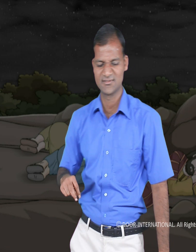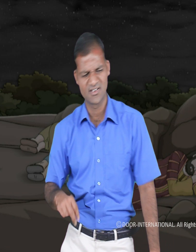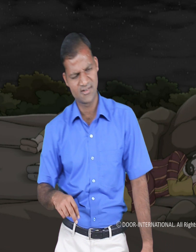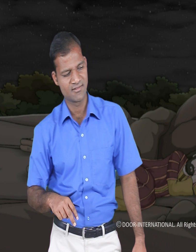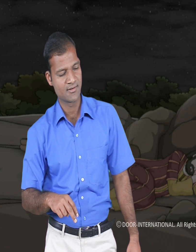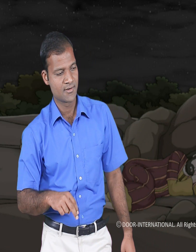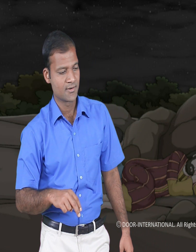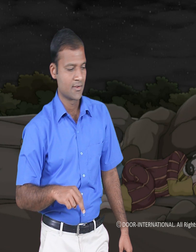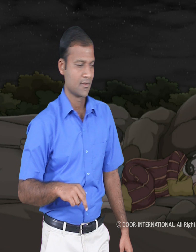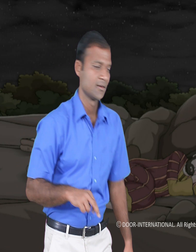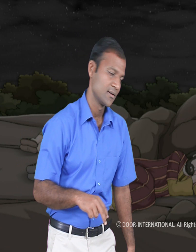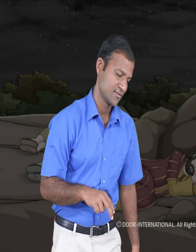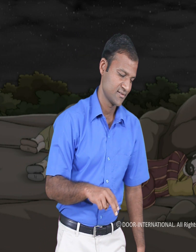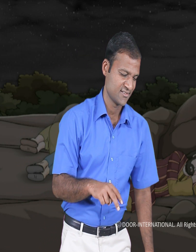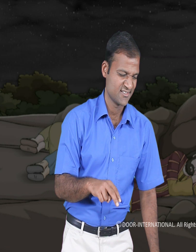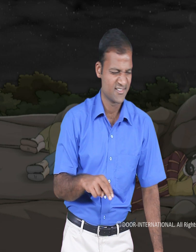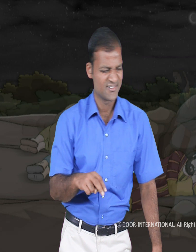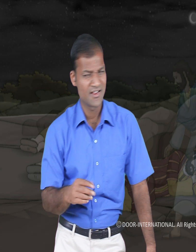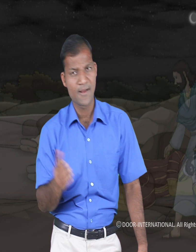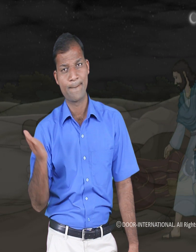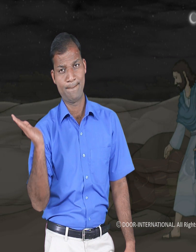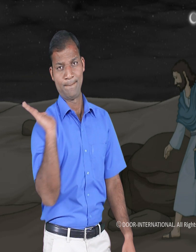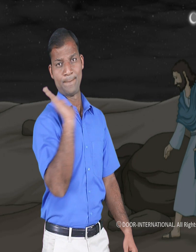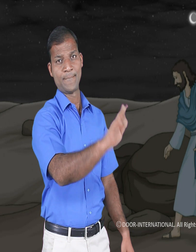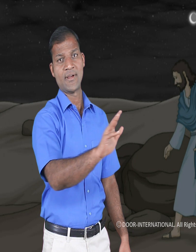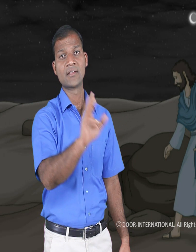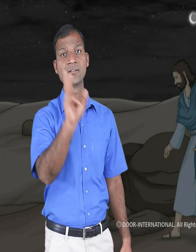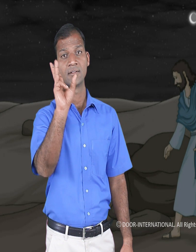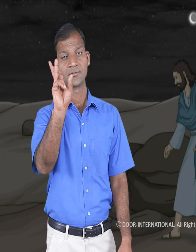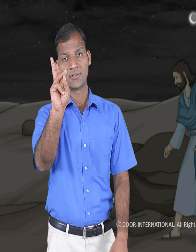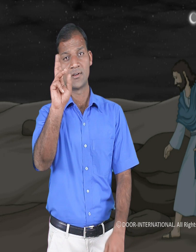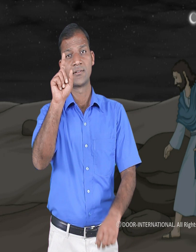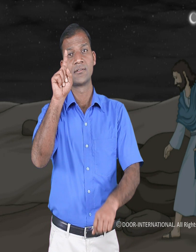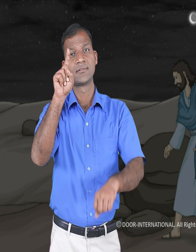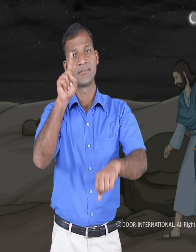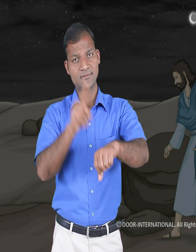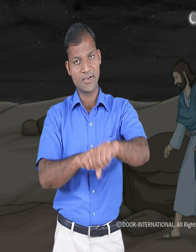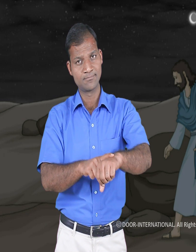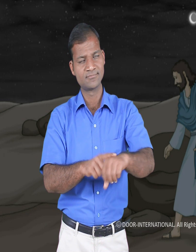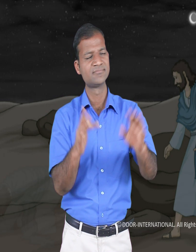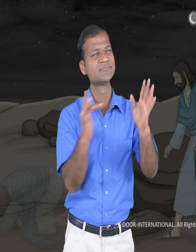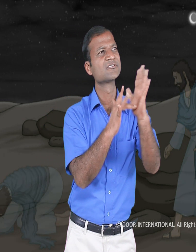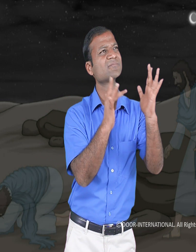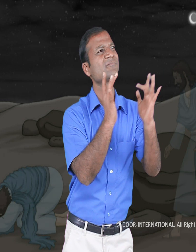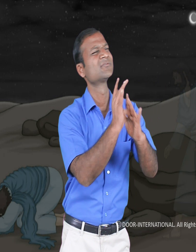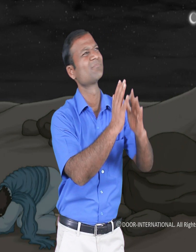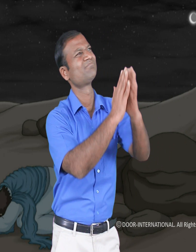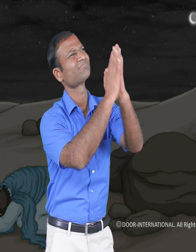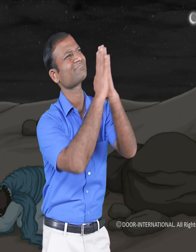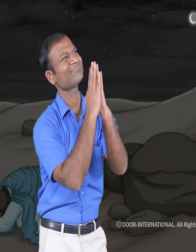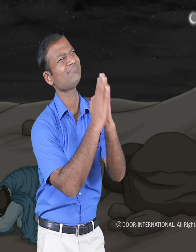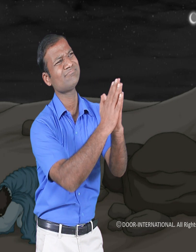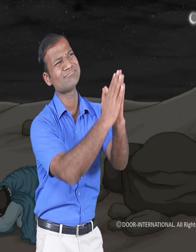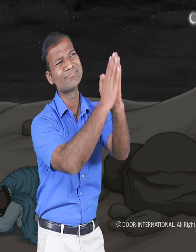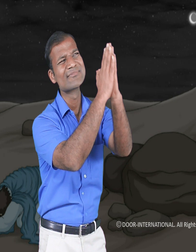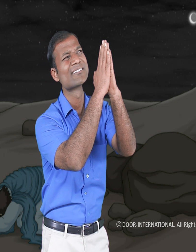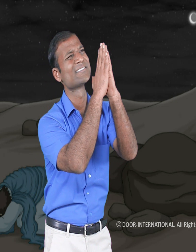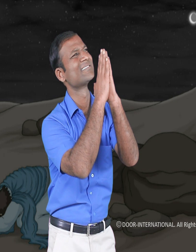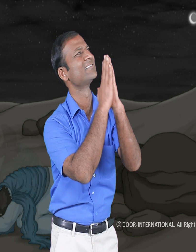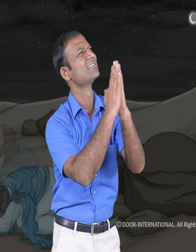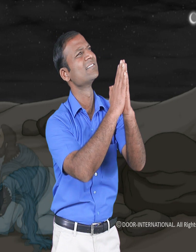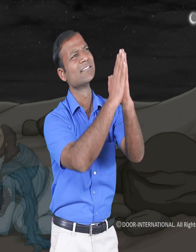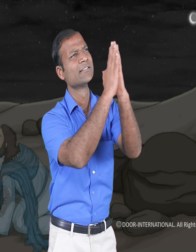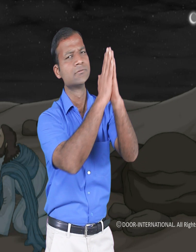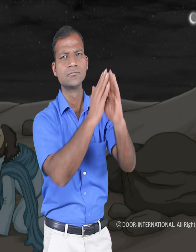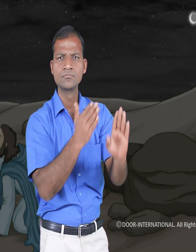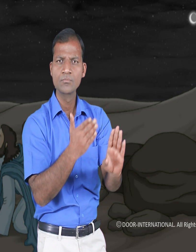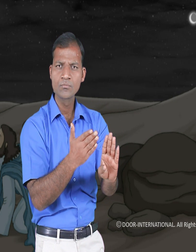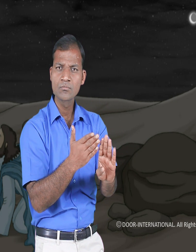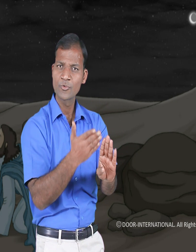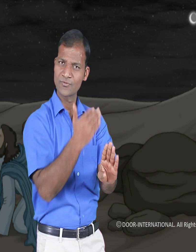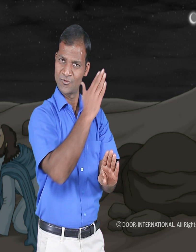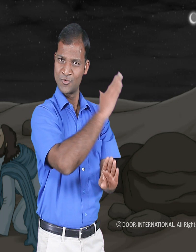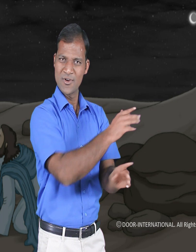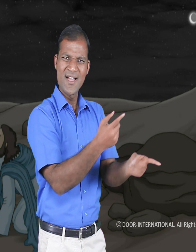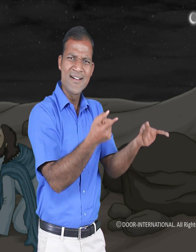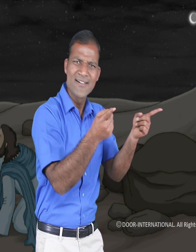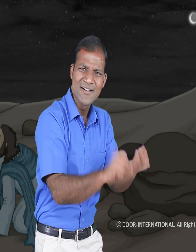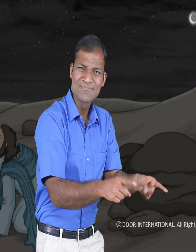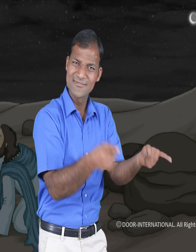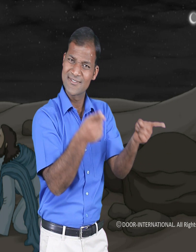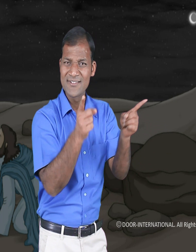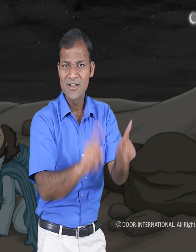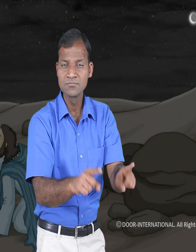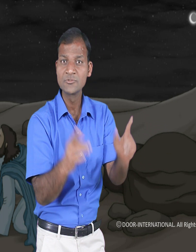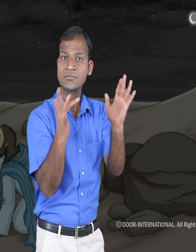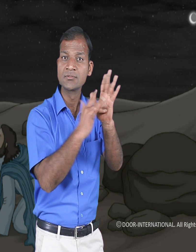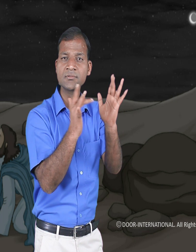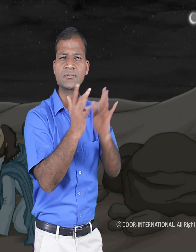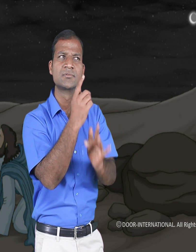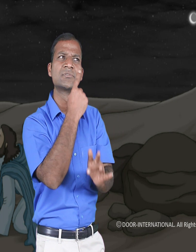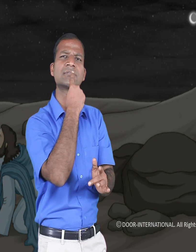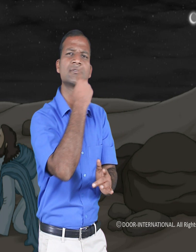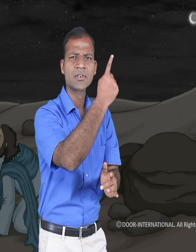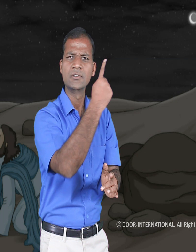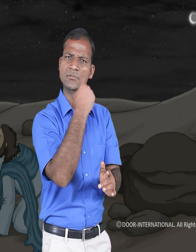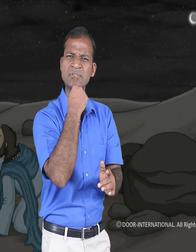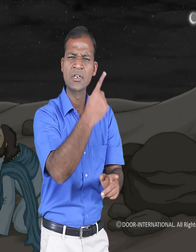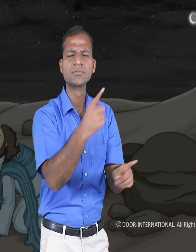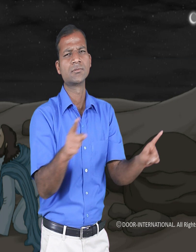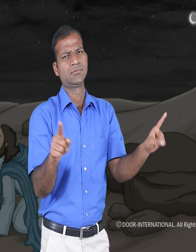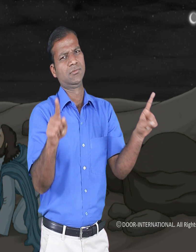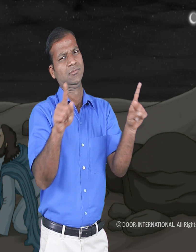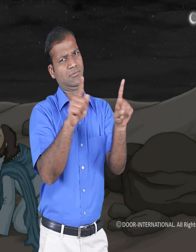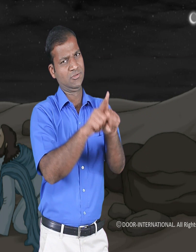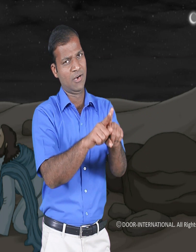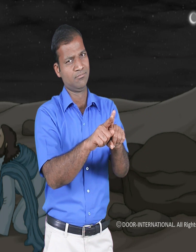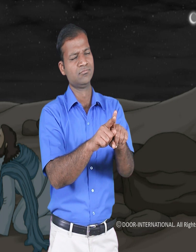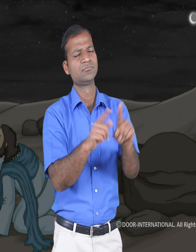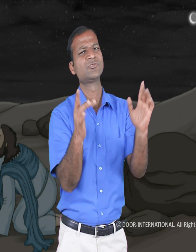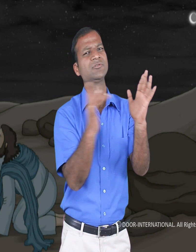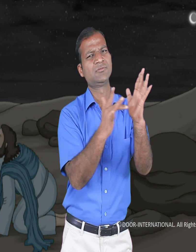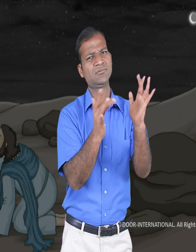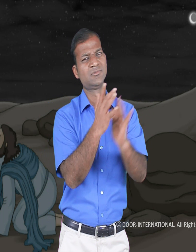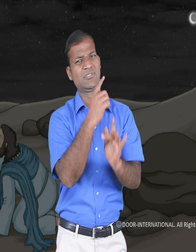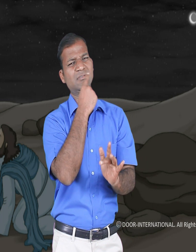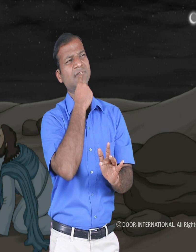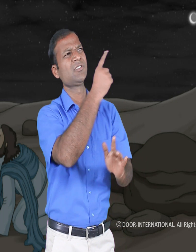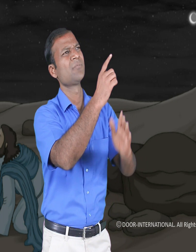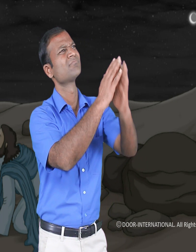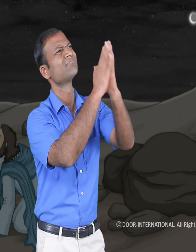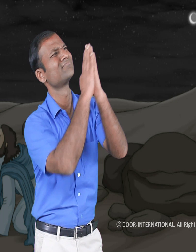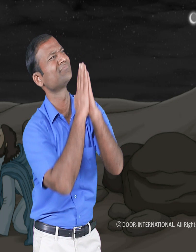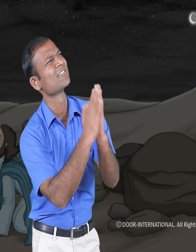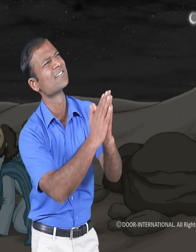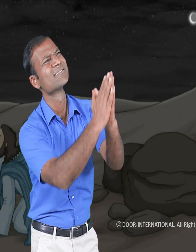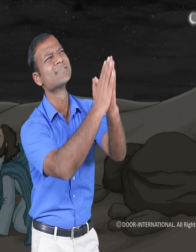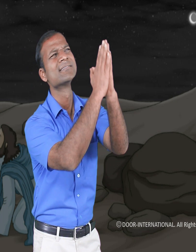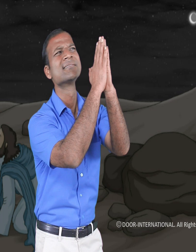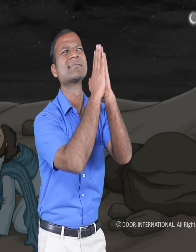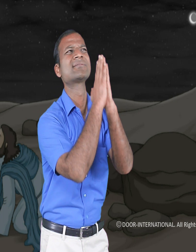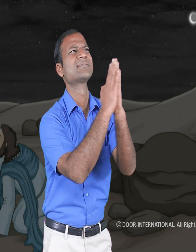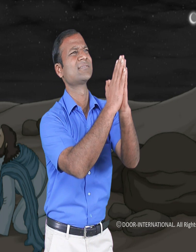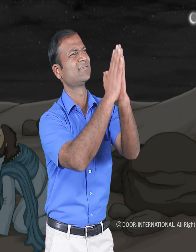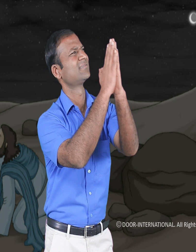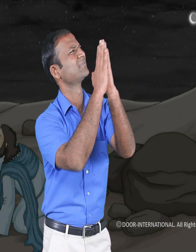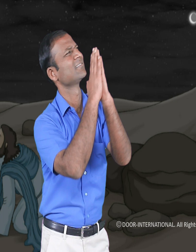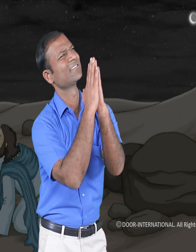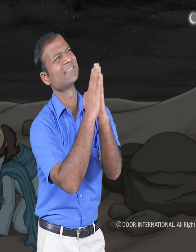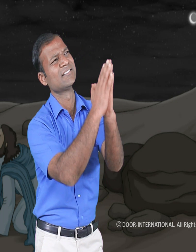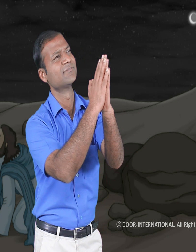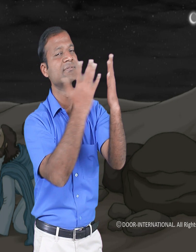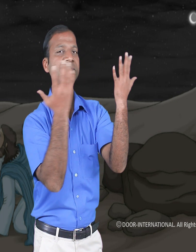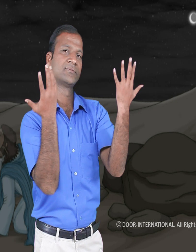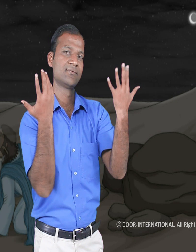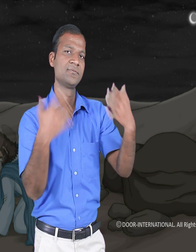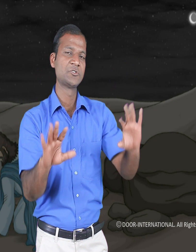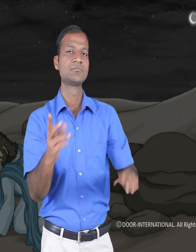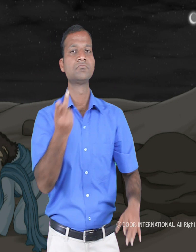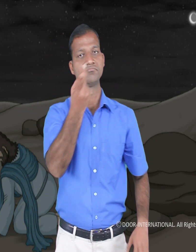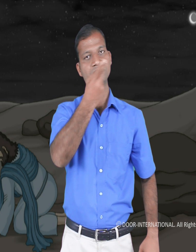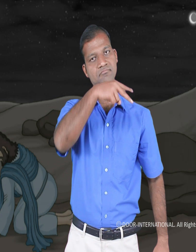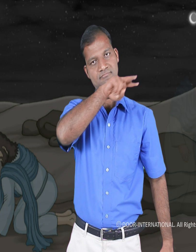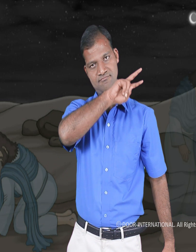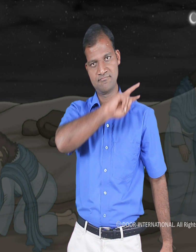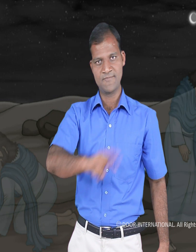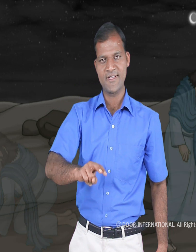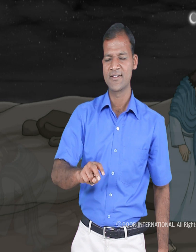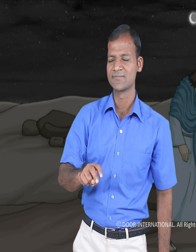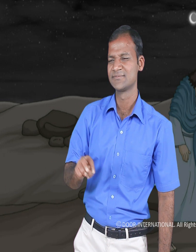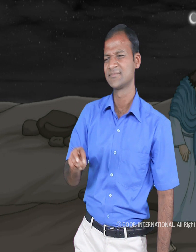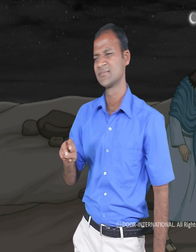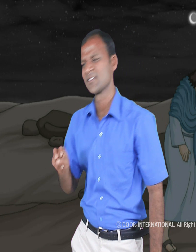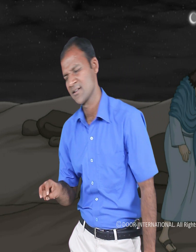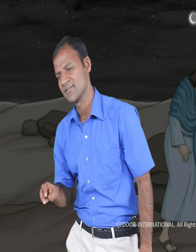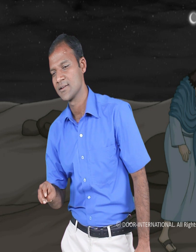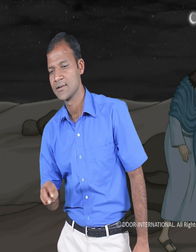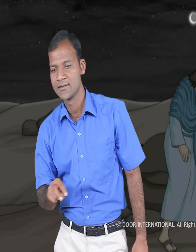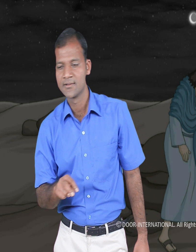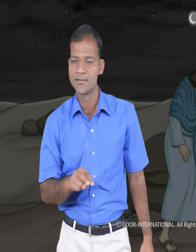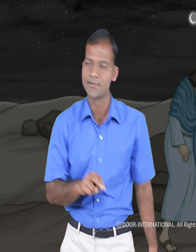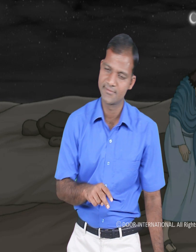So He left them and went away once more and prayed a third time, saying the same thing.